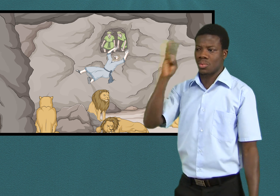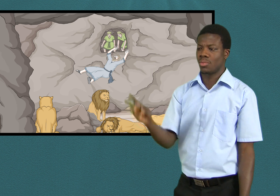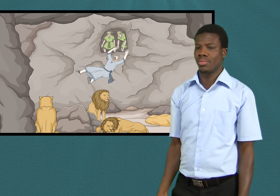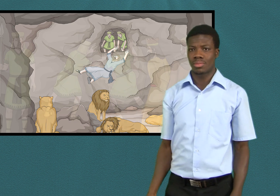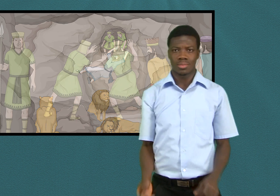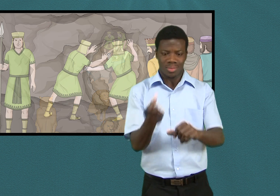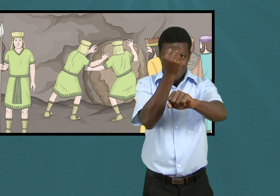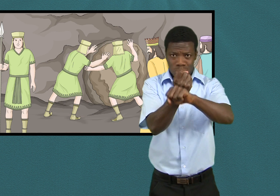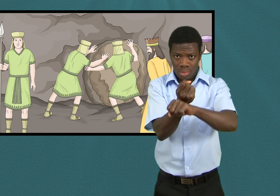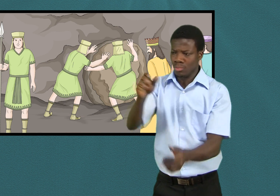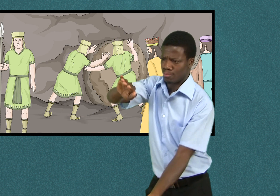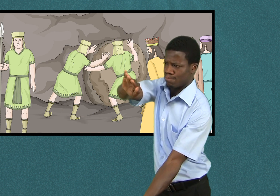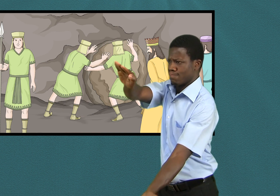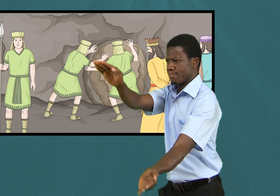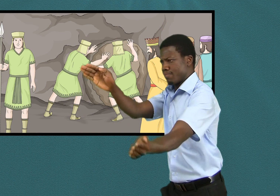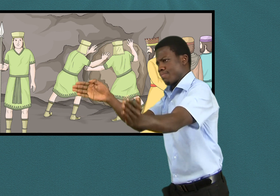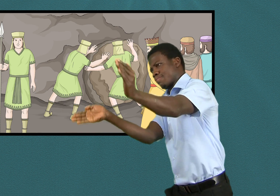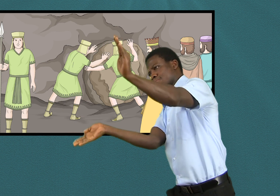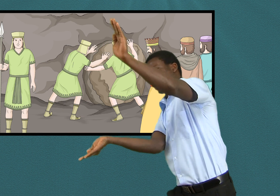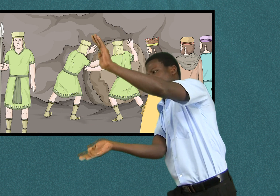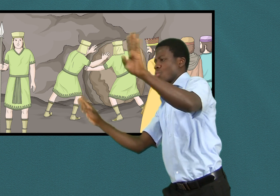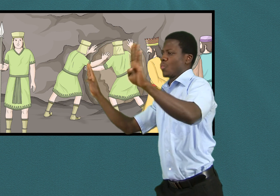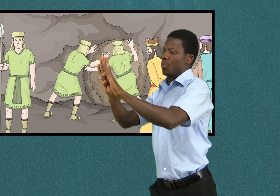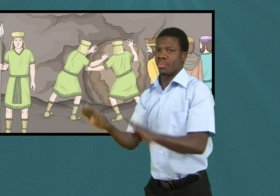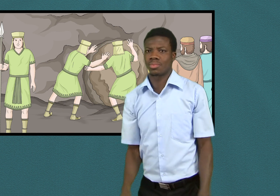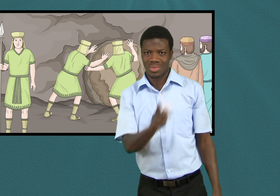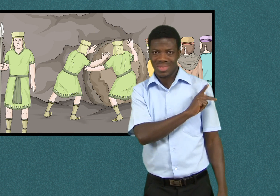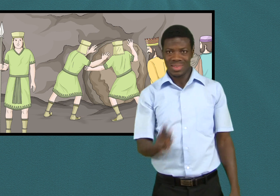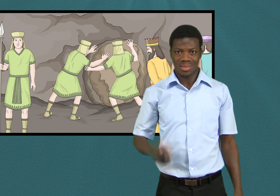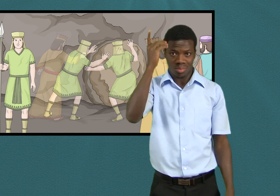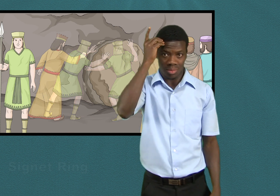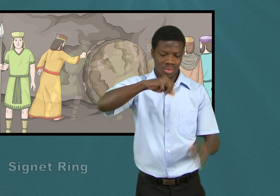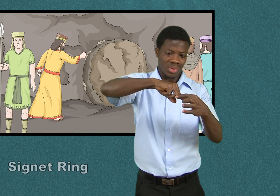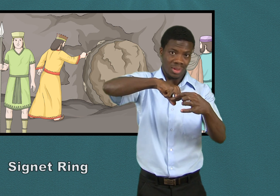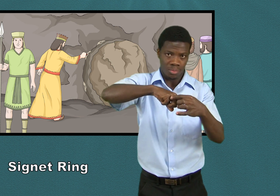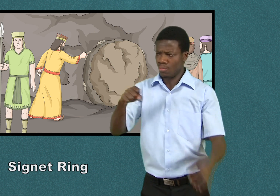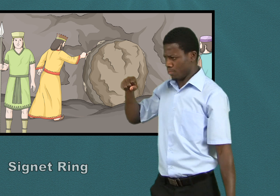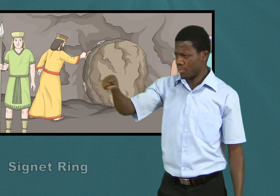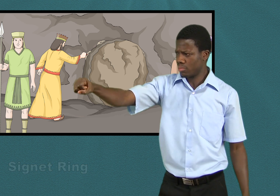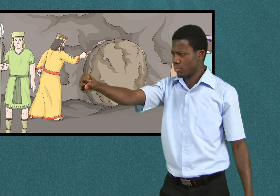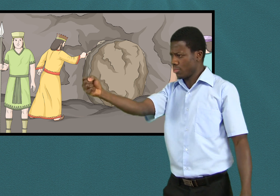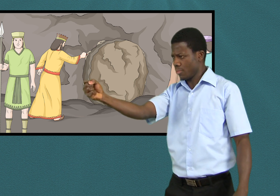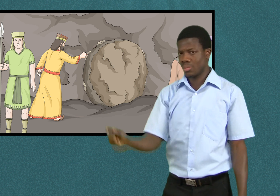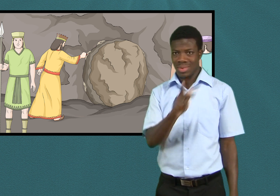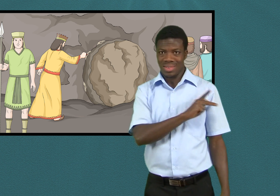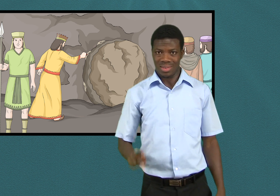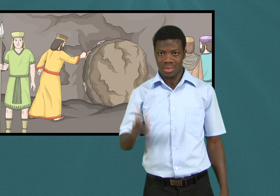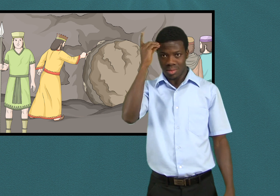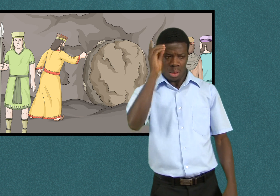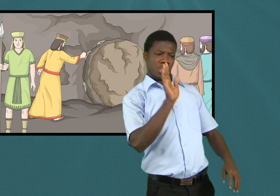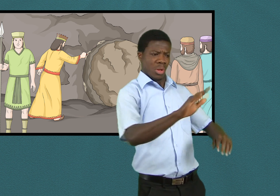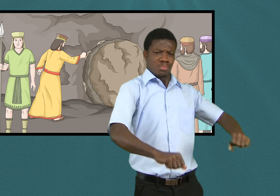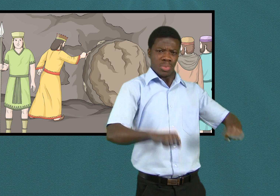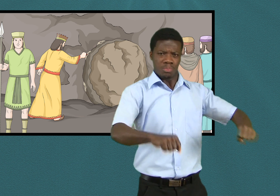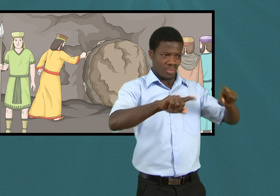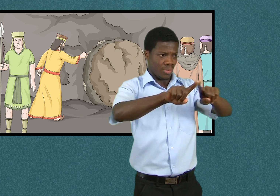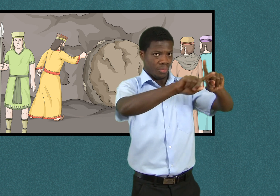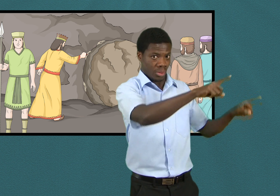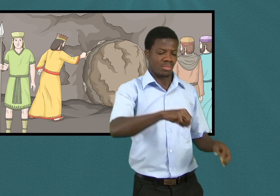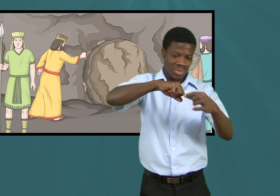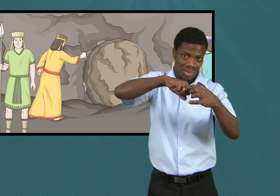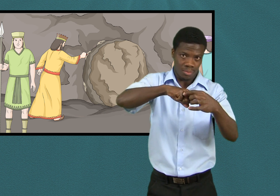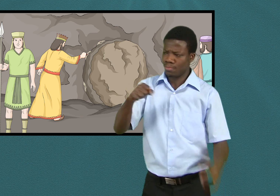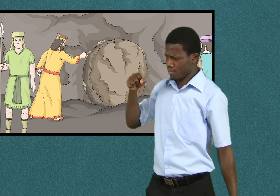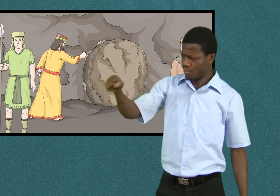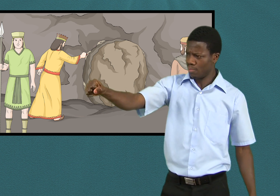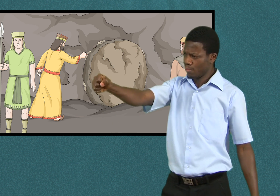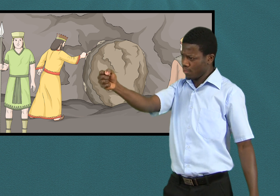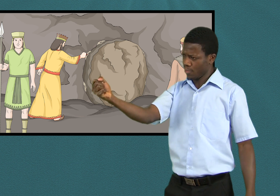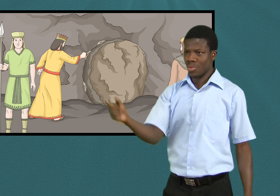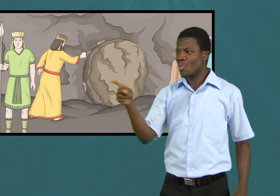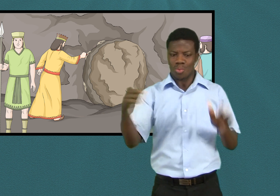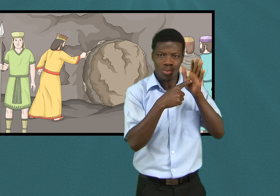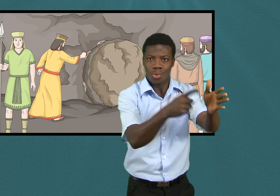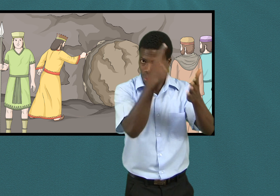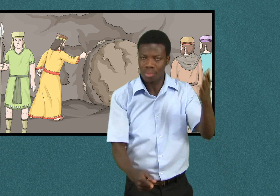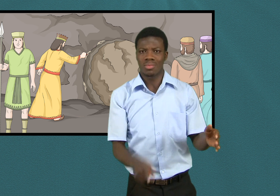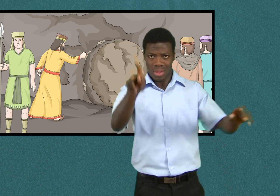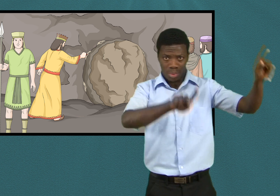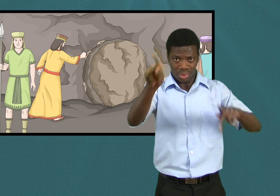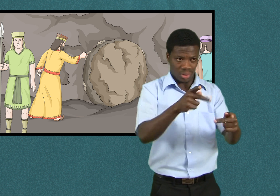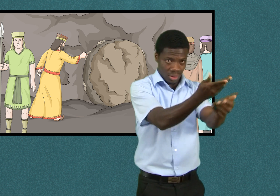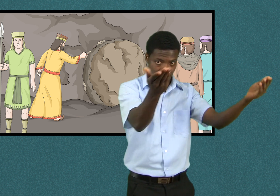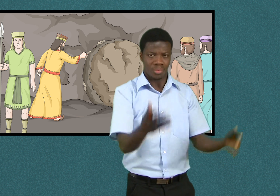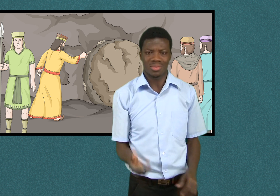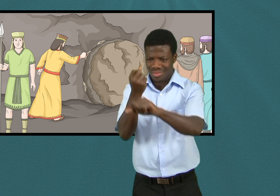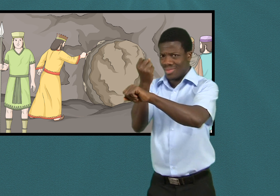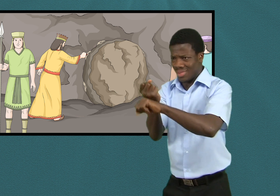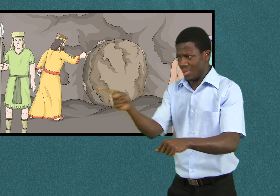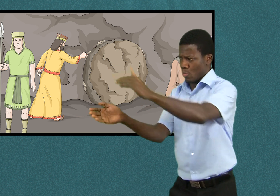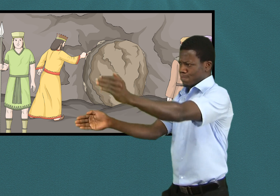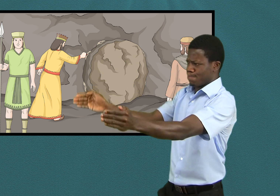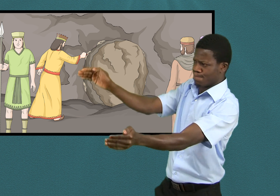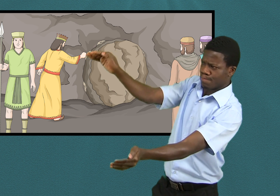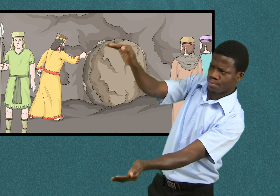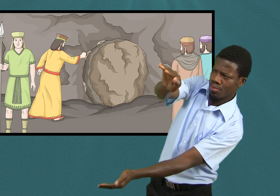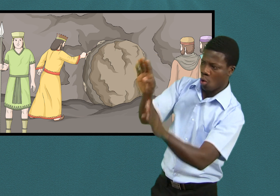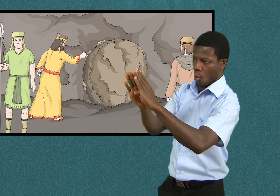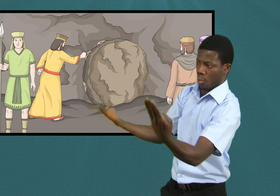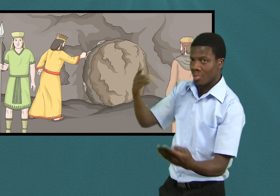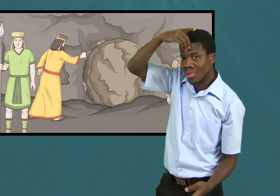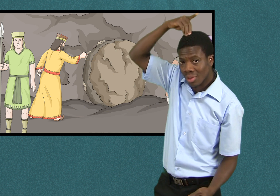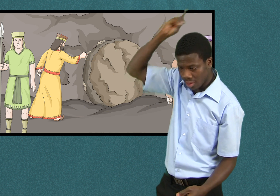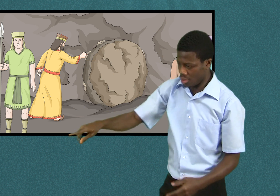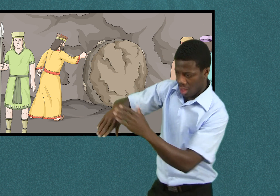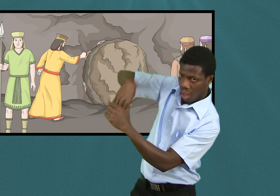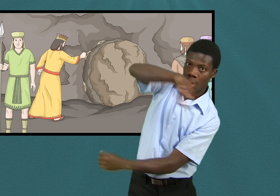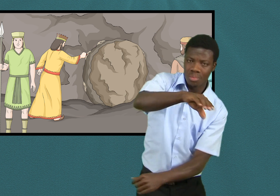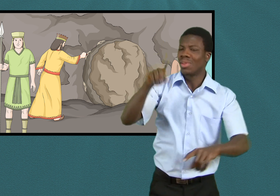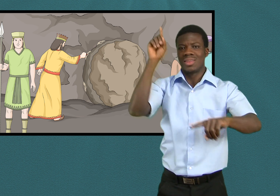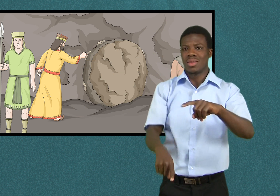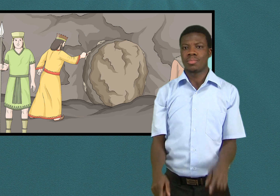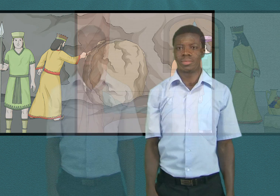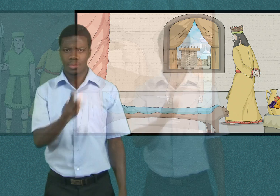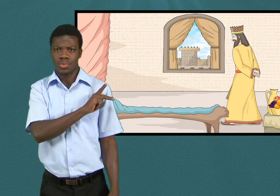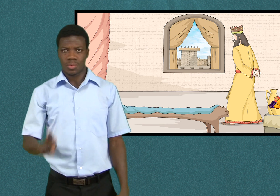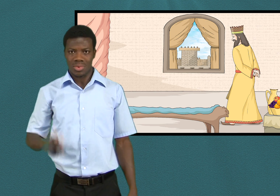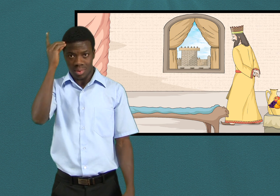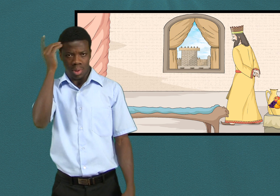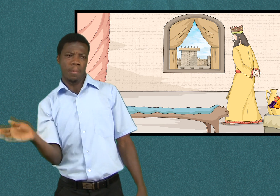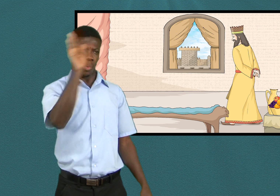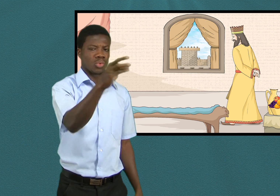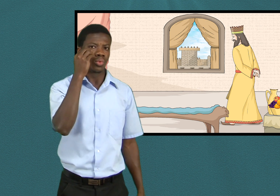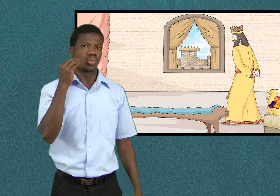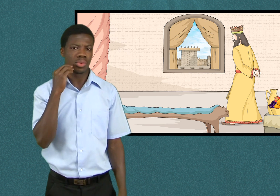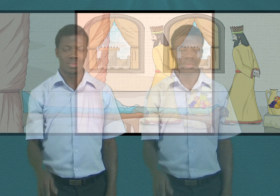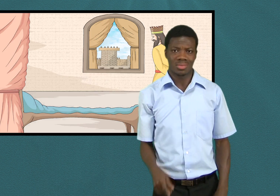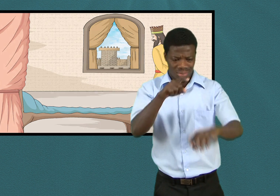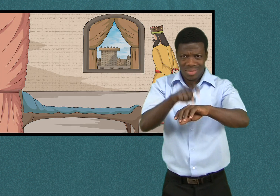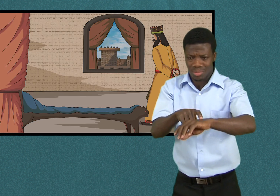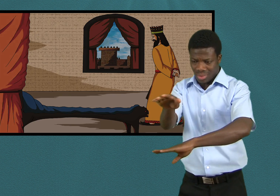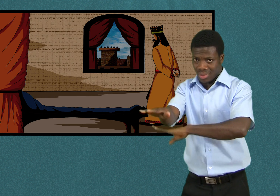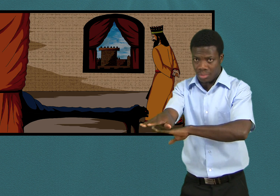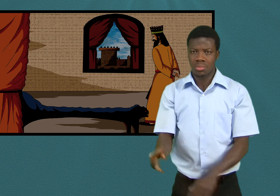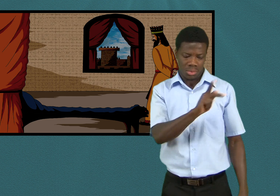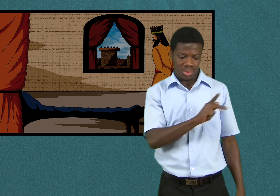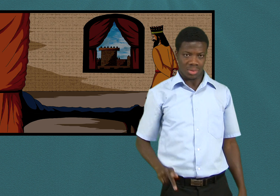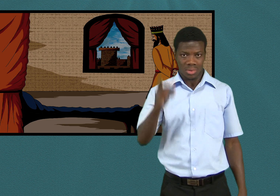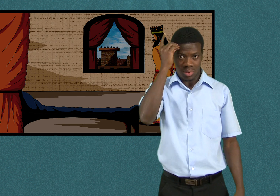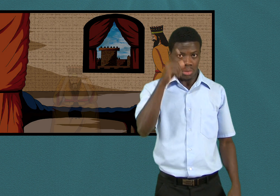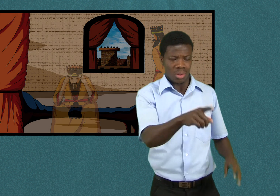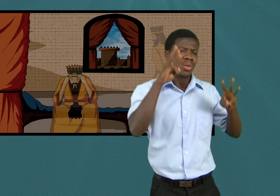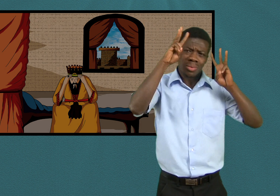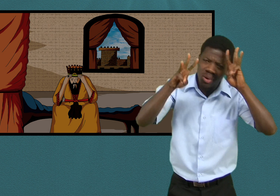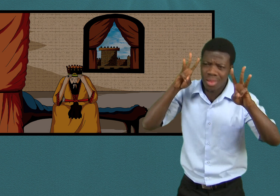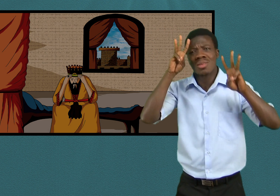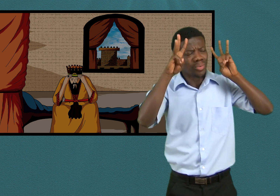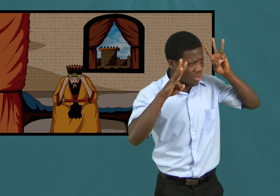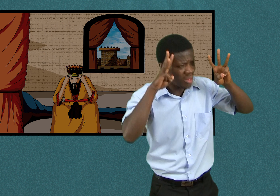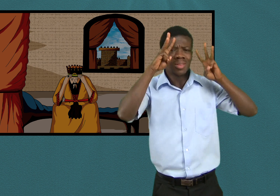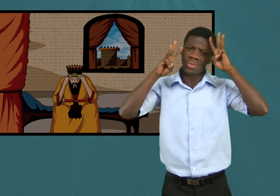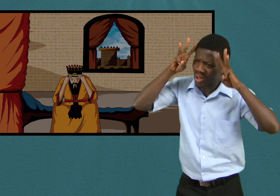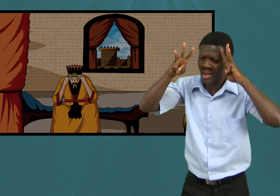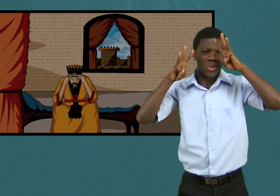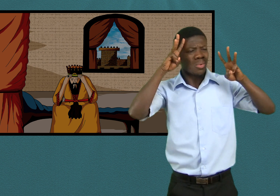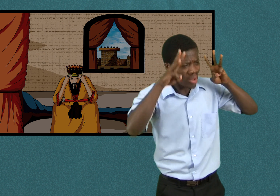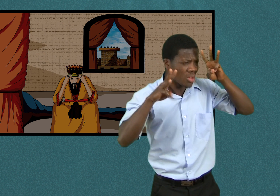A stone was brought and placed over the mouth of the den, and the king sealed it with his own signet ring and with the rings of his nobles, so that nothing concerning Daniel could be changed.